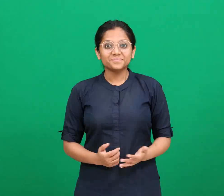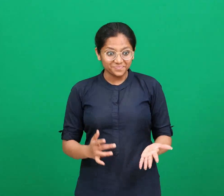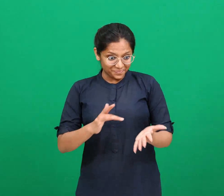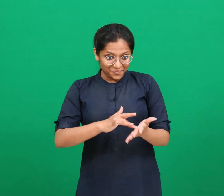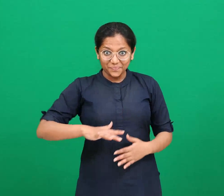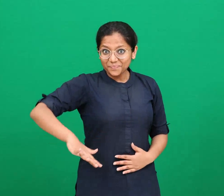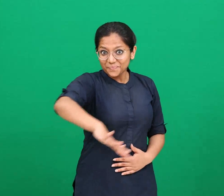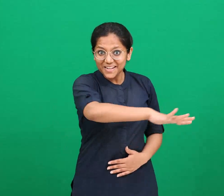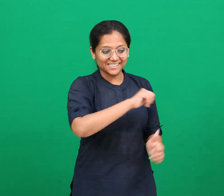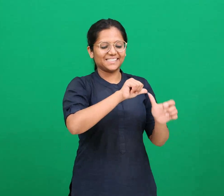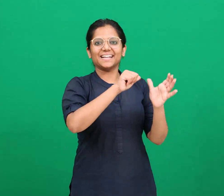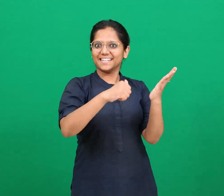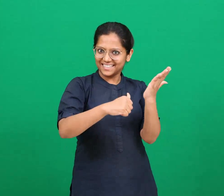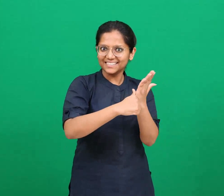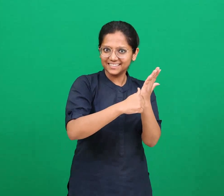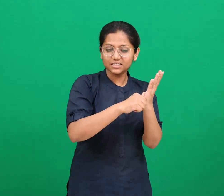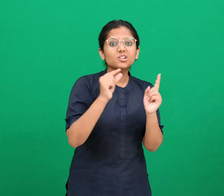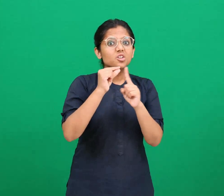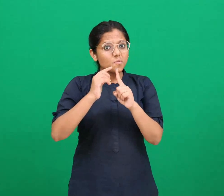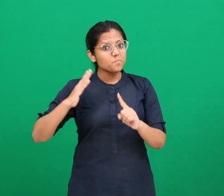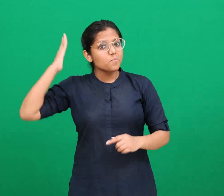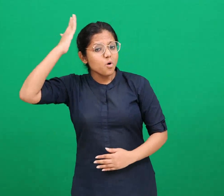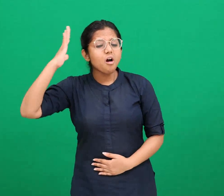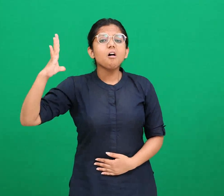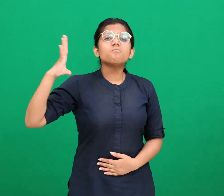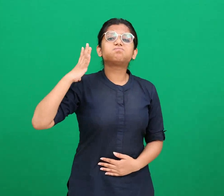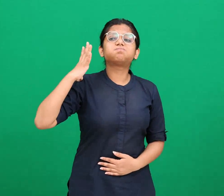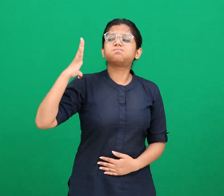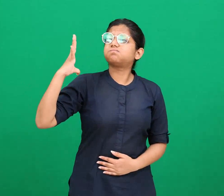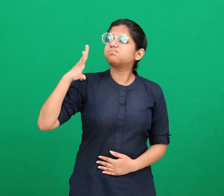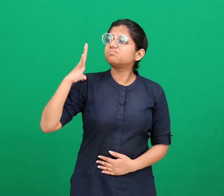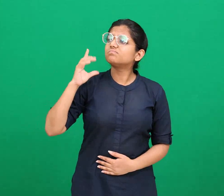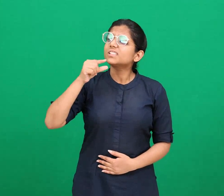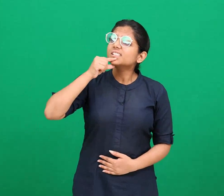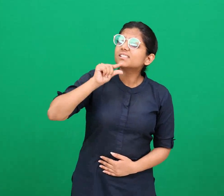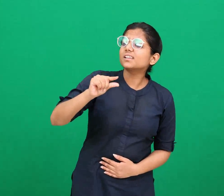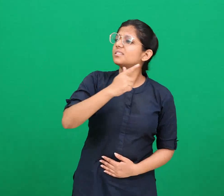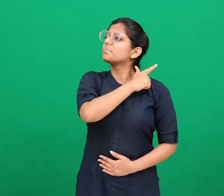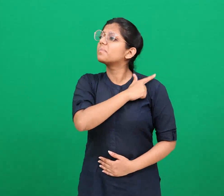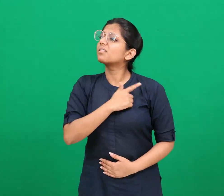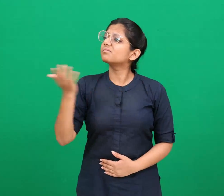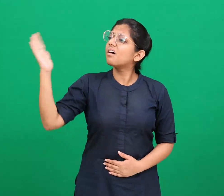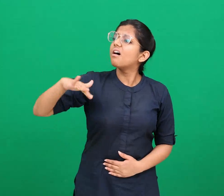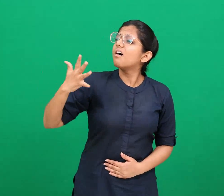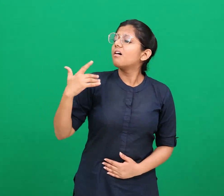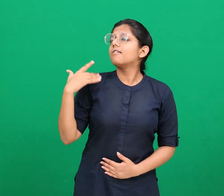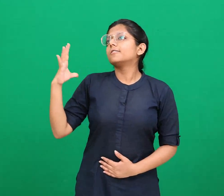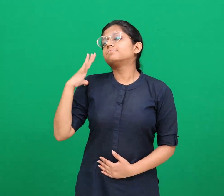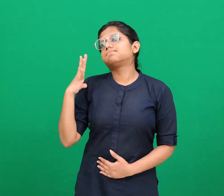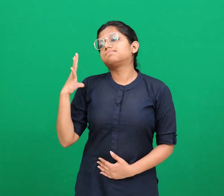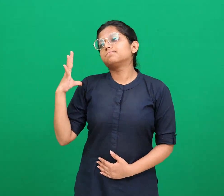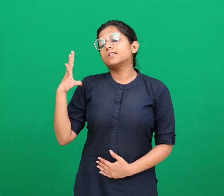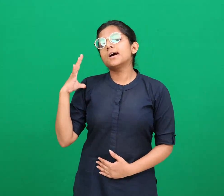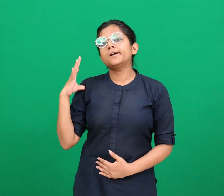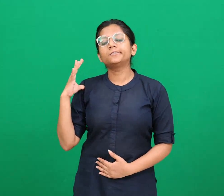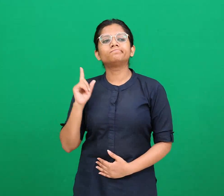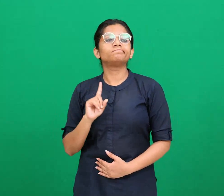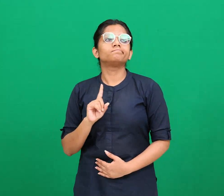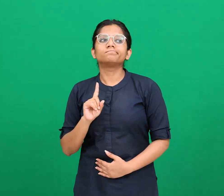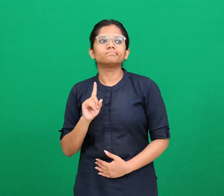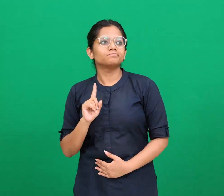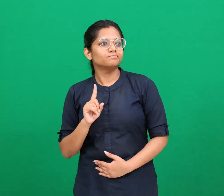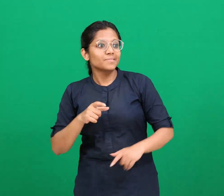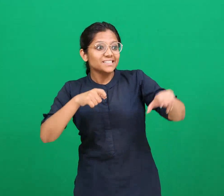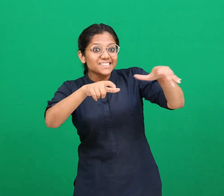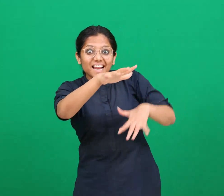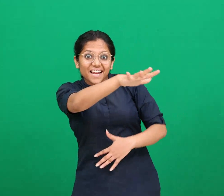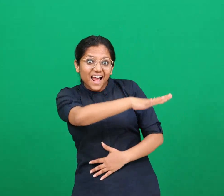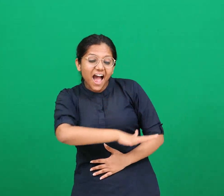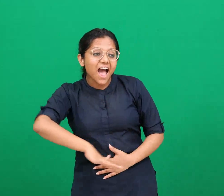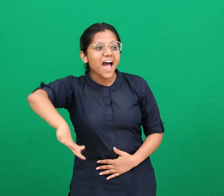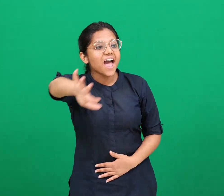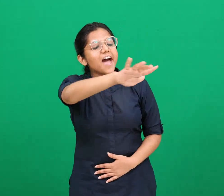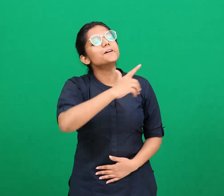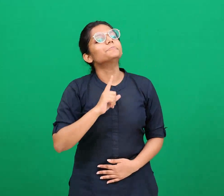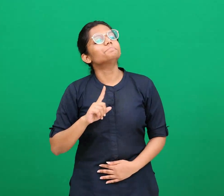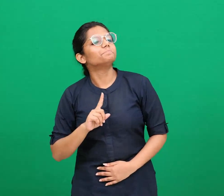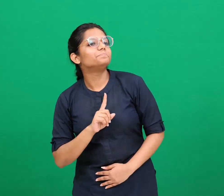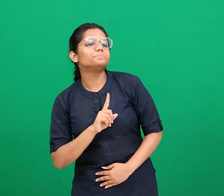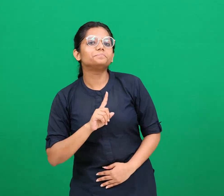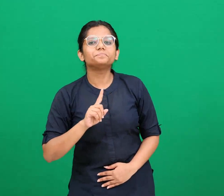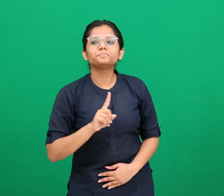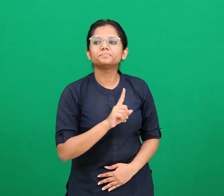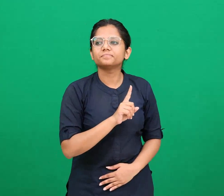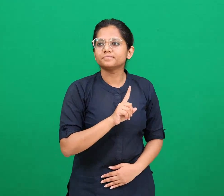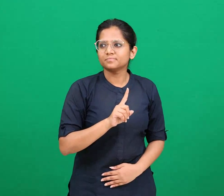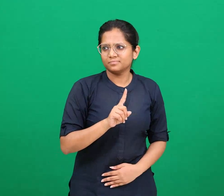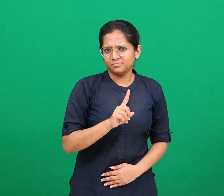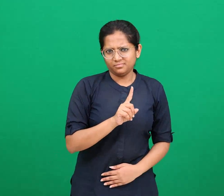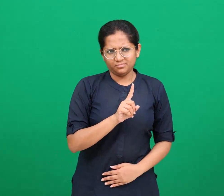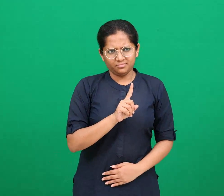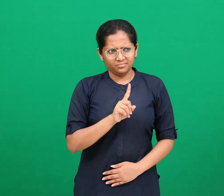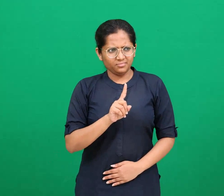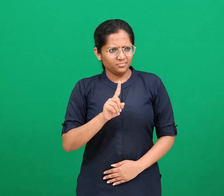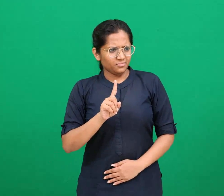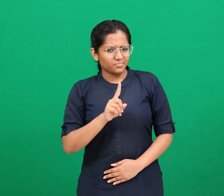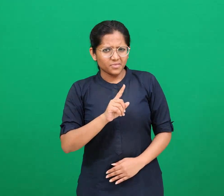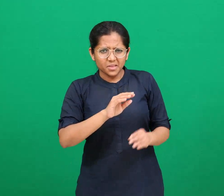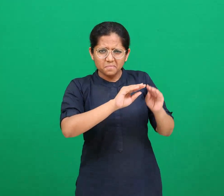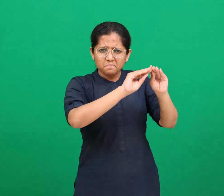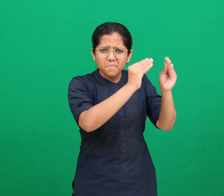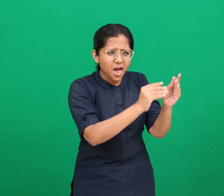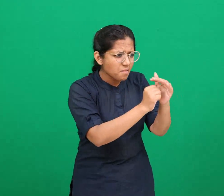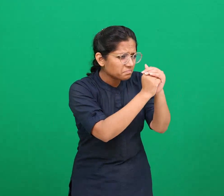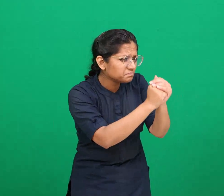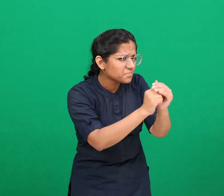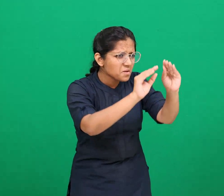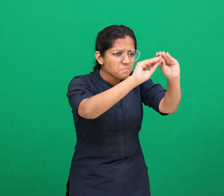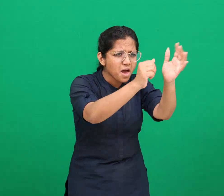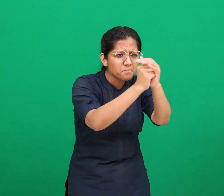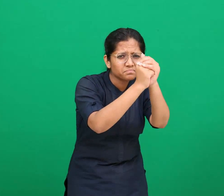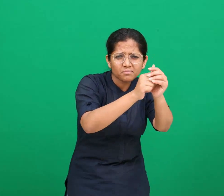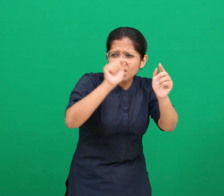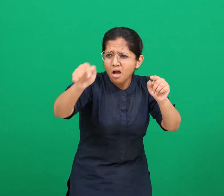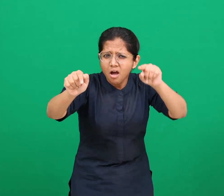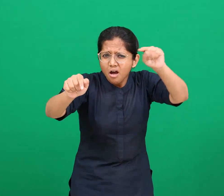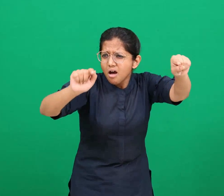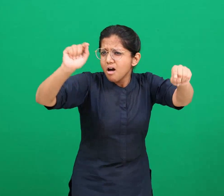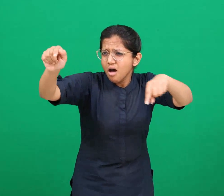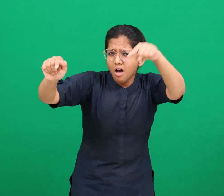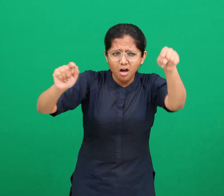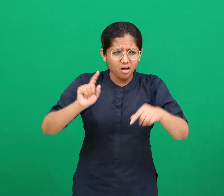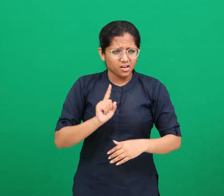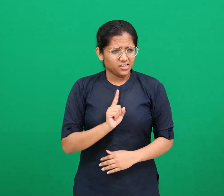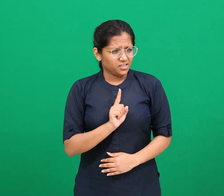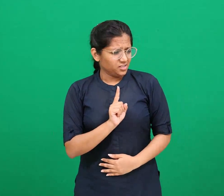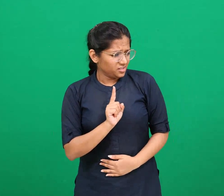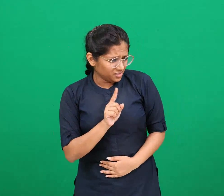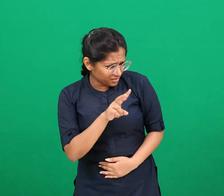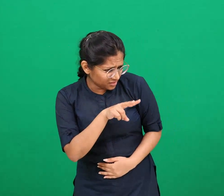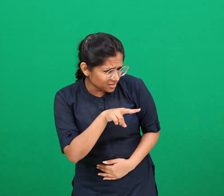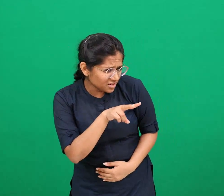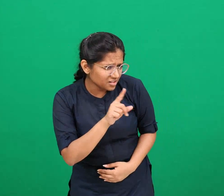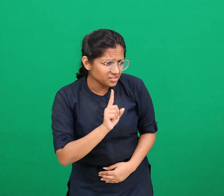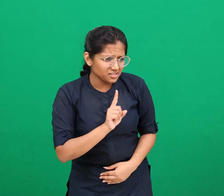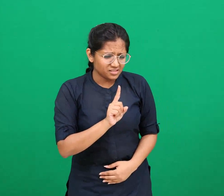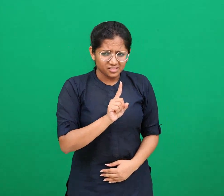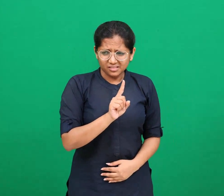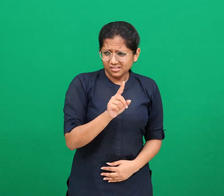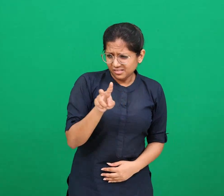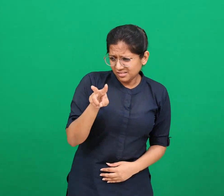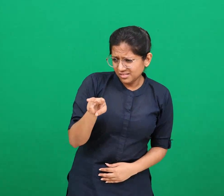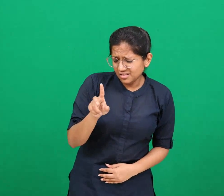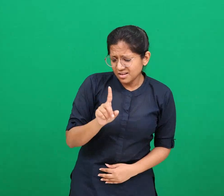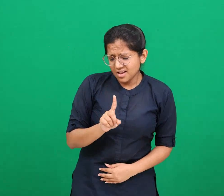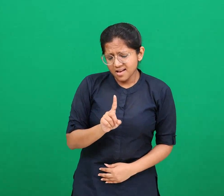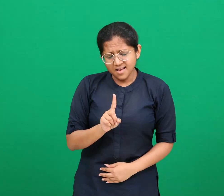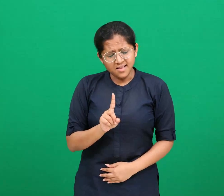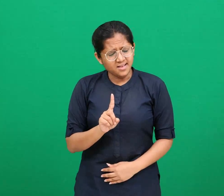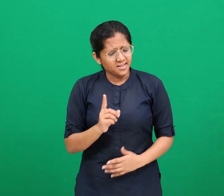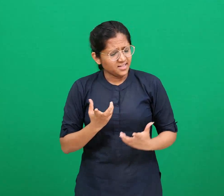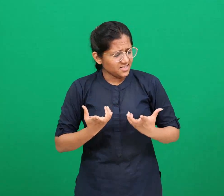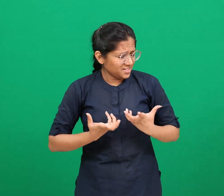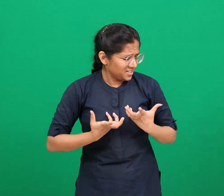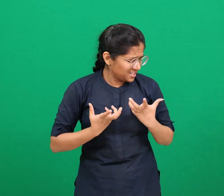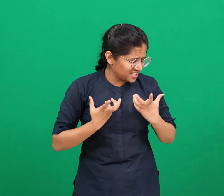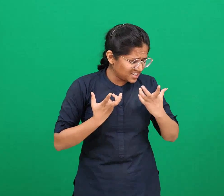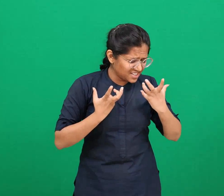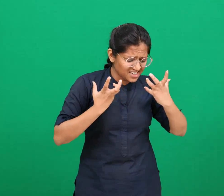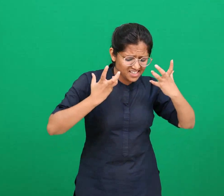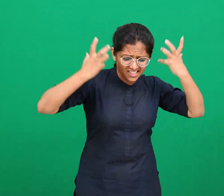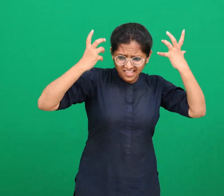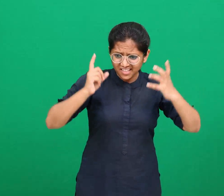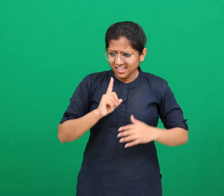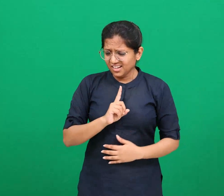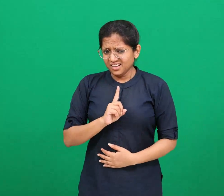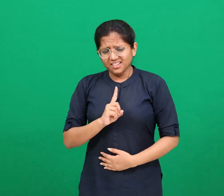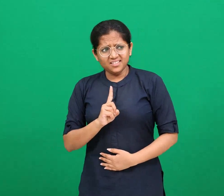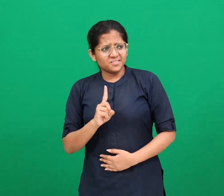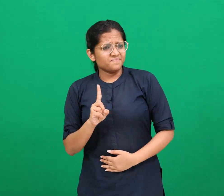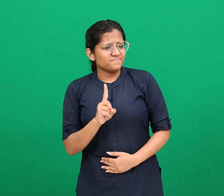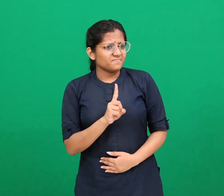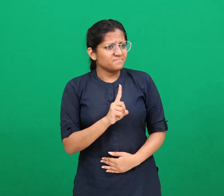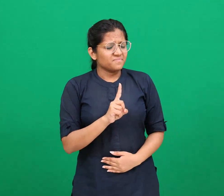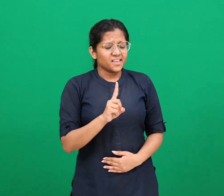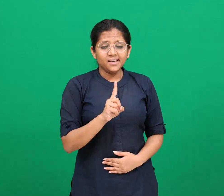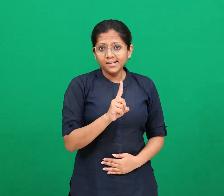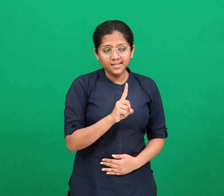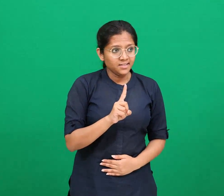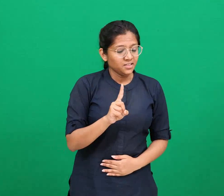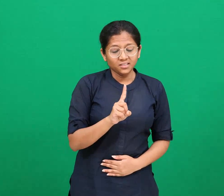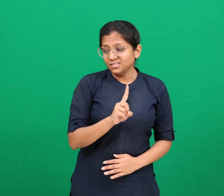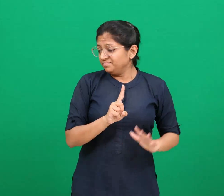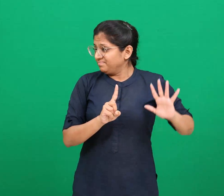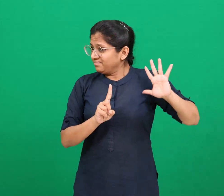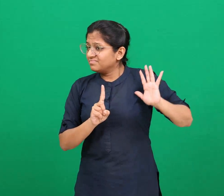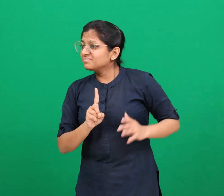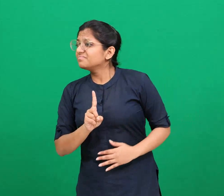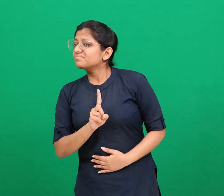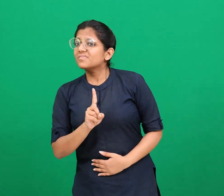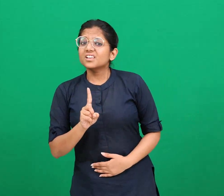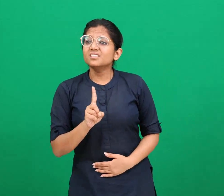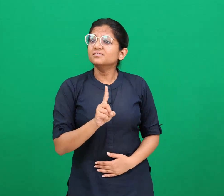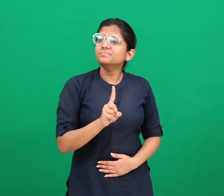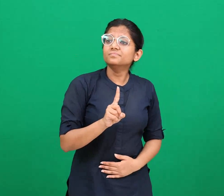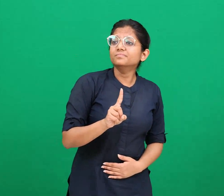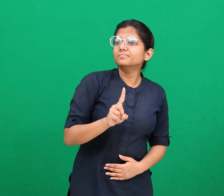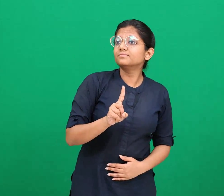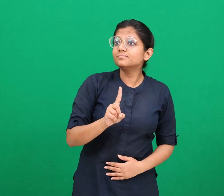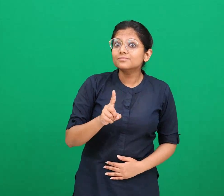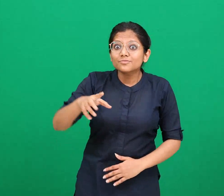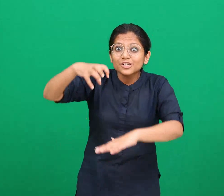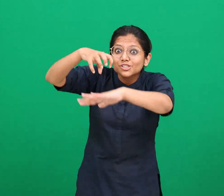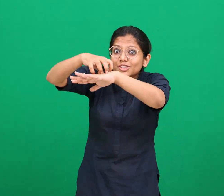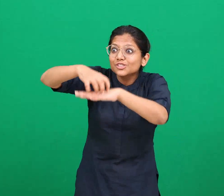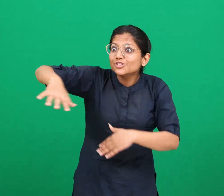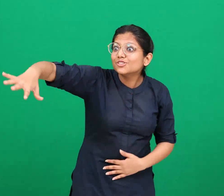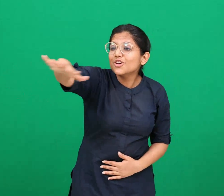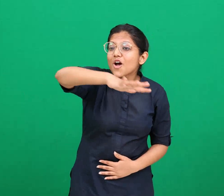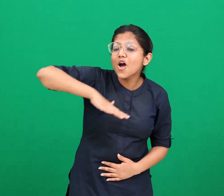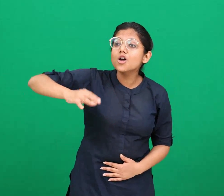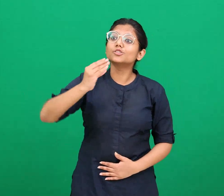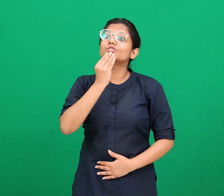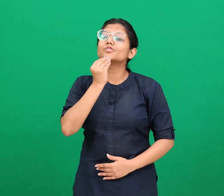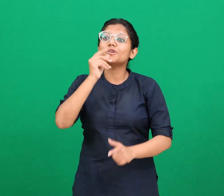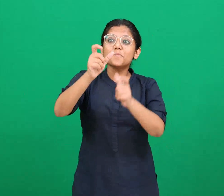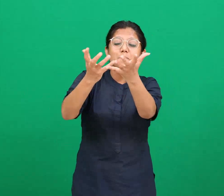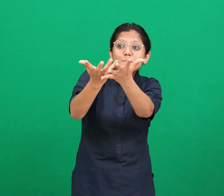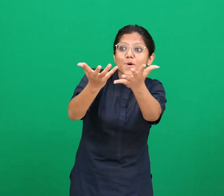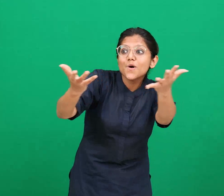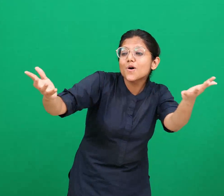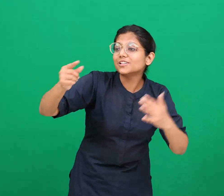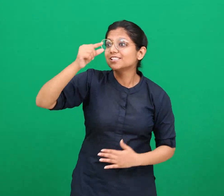While Paul was waiting for them in Athens, he was deeply disturbed in his spirit to see that the city was full of idols.